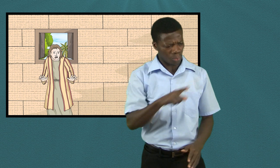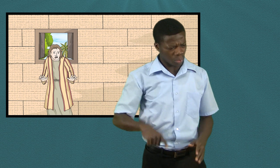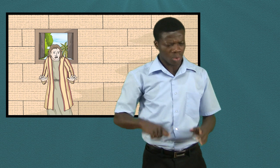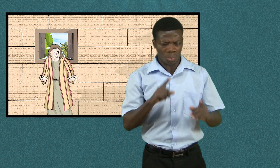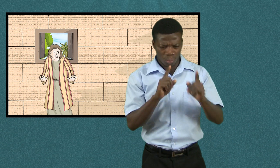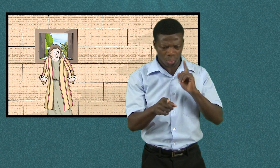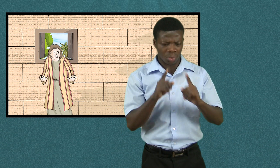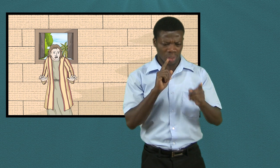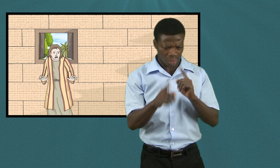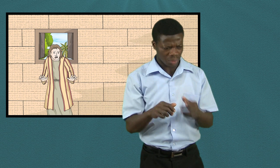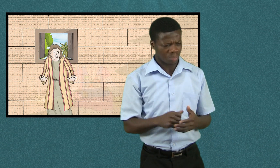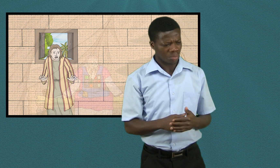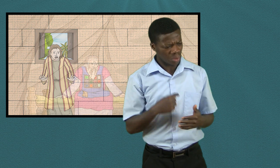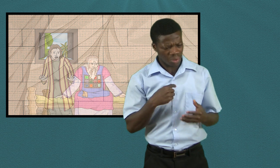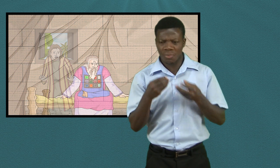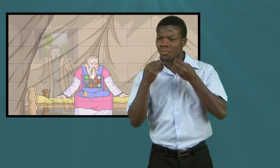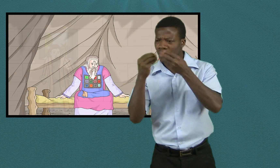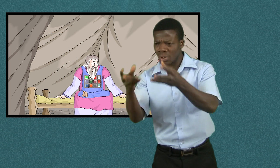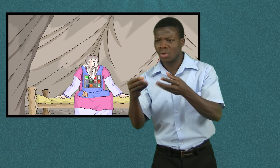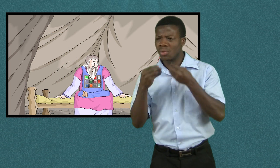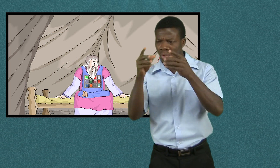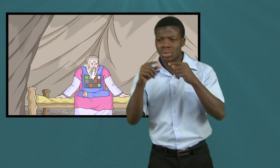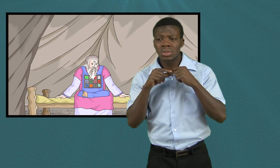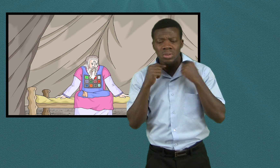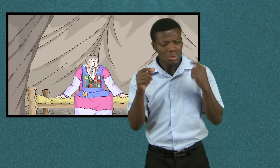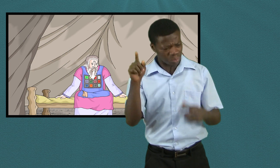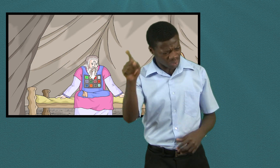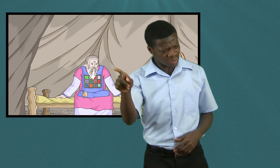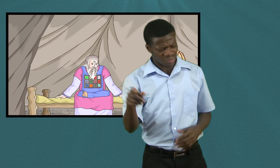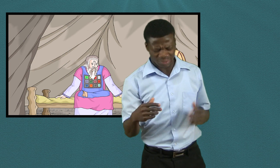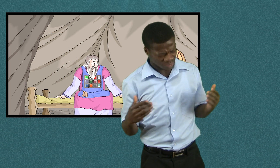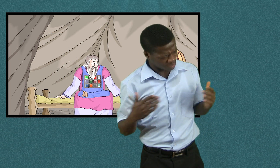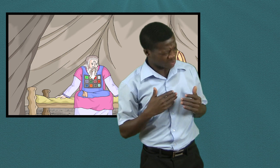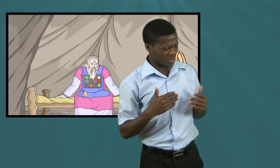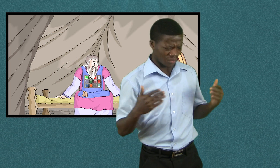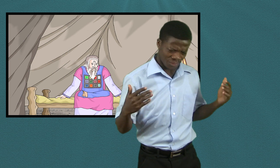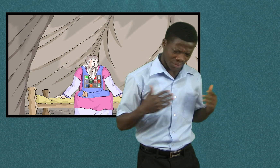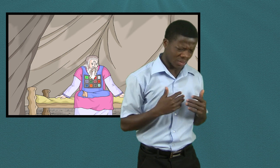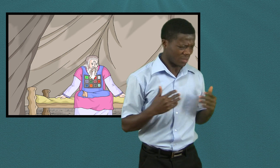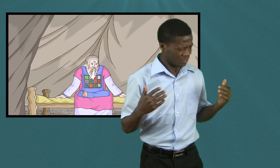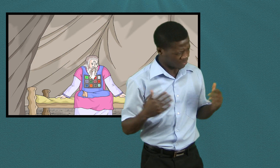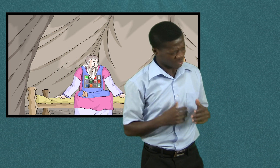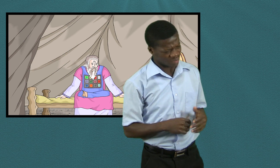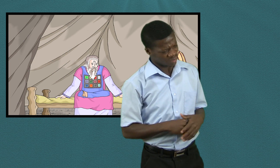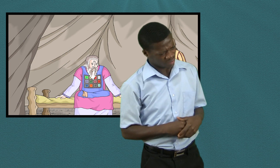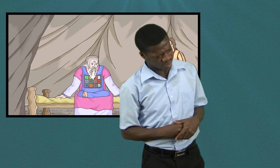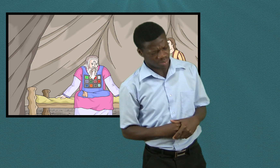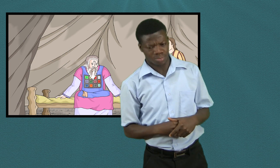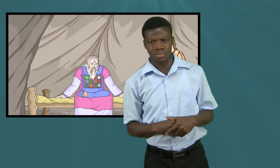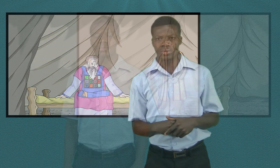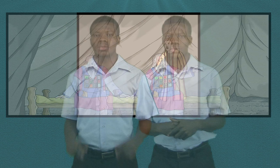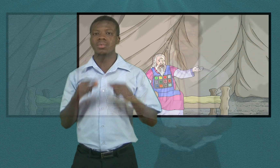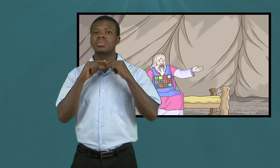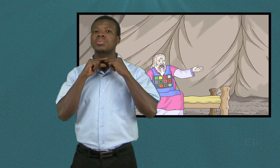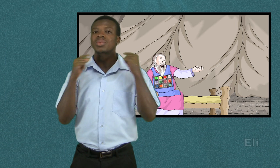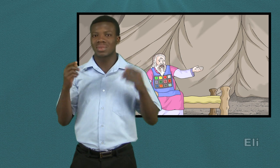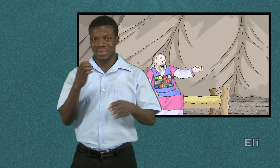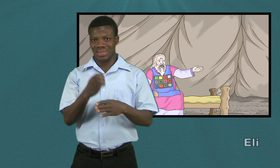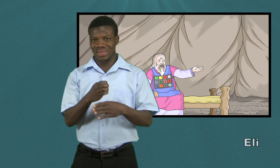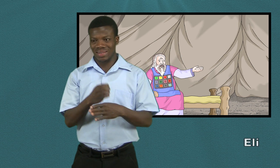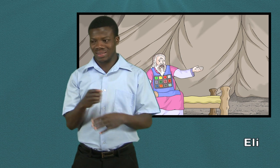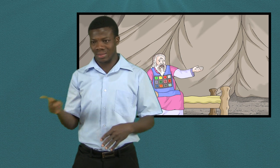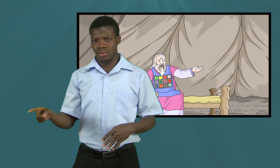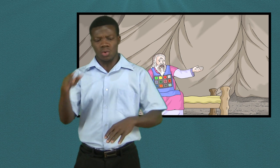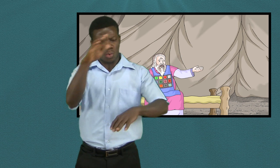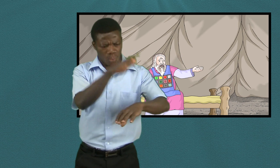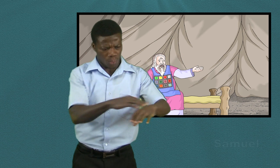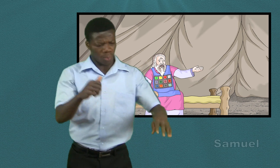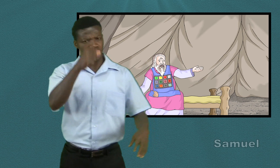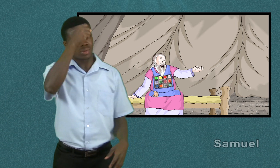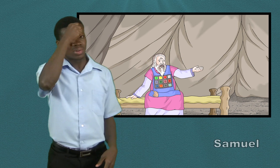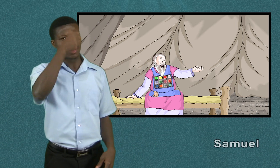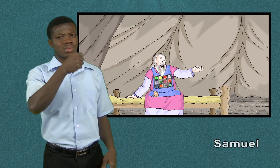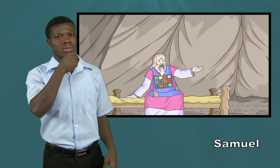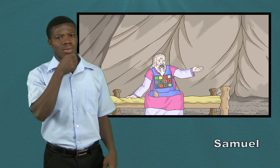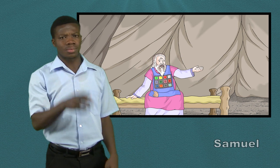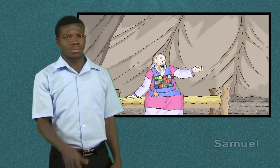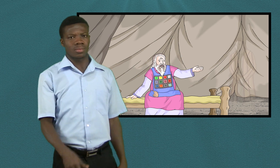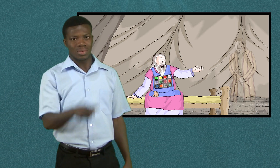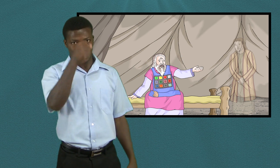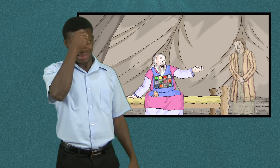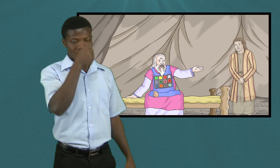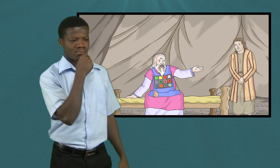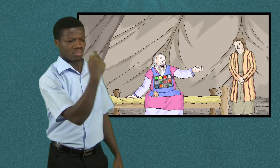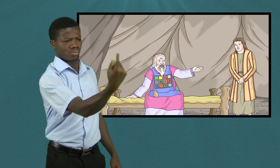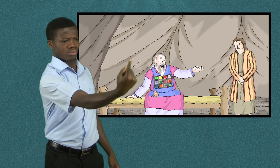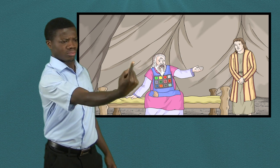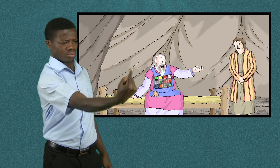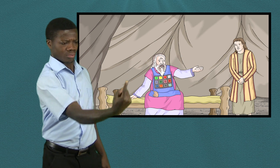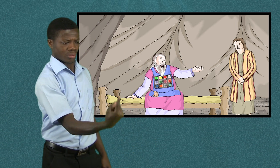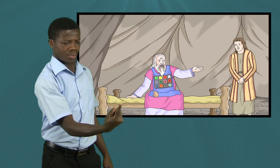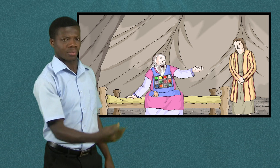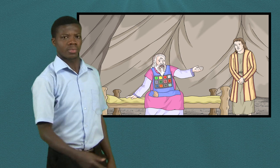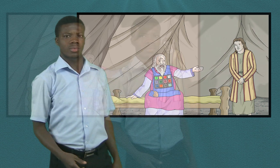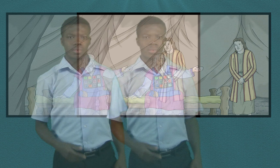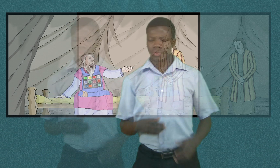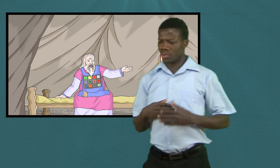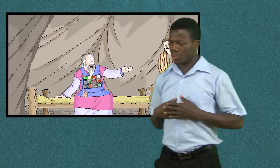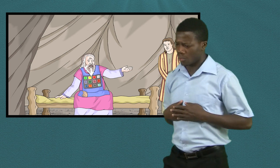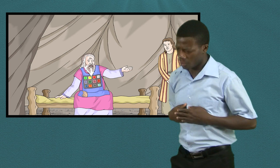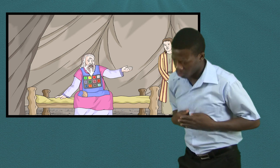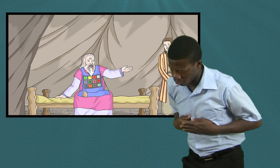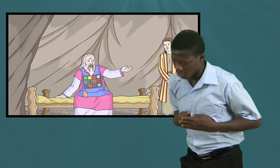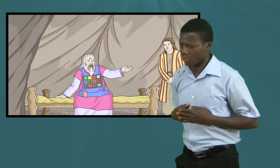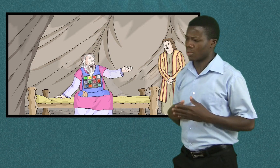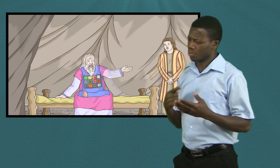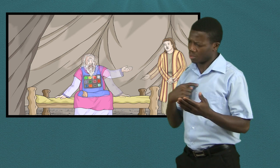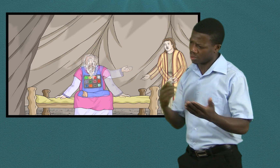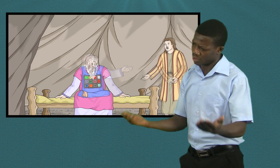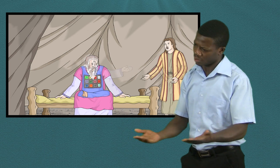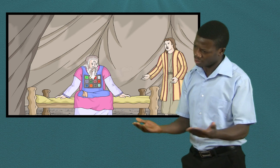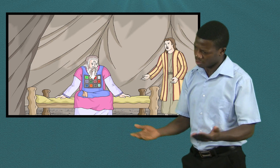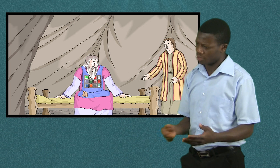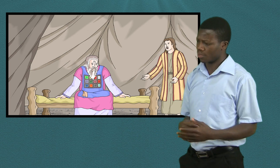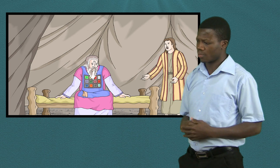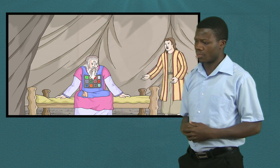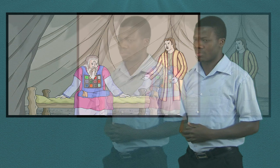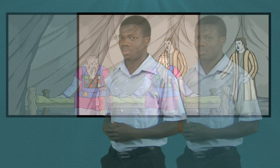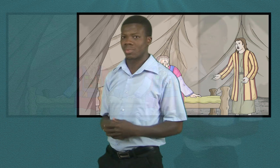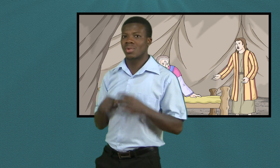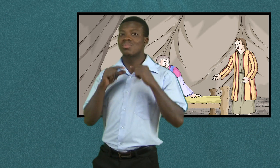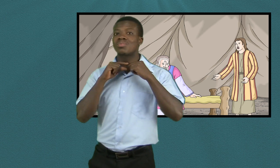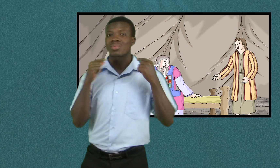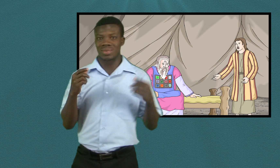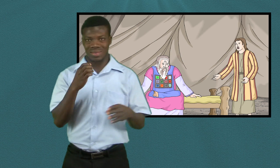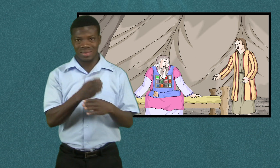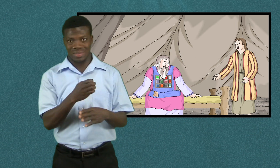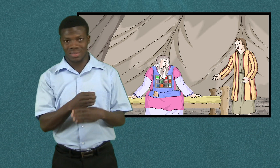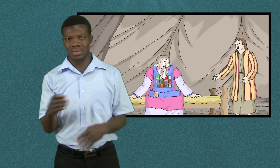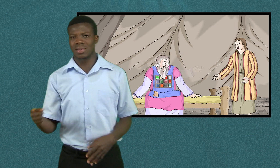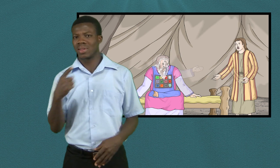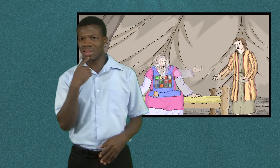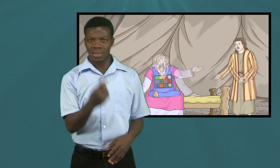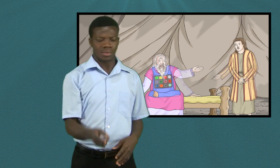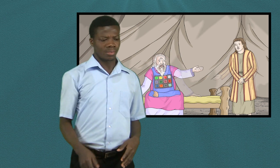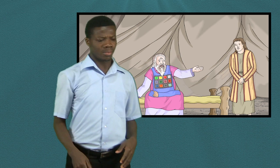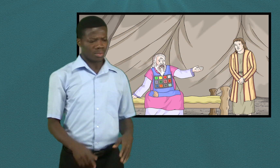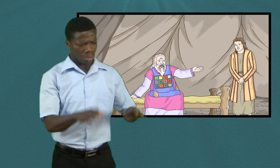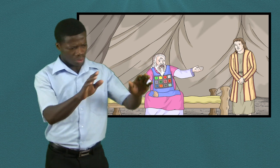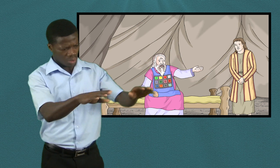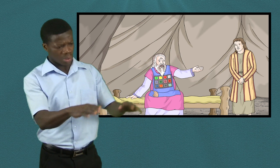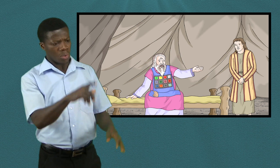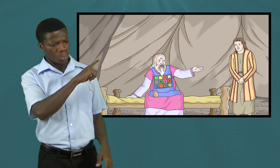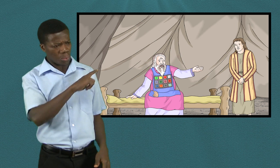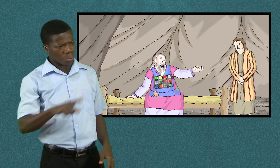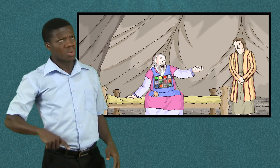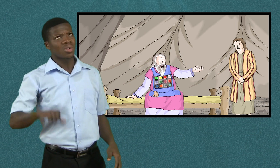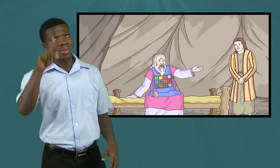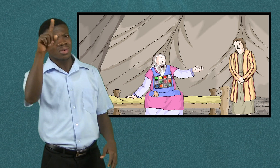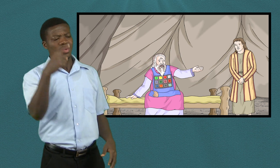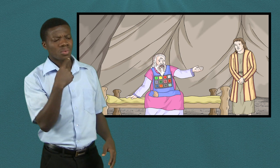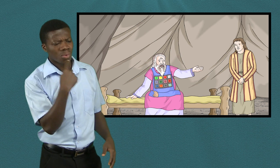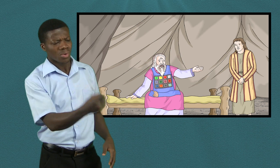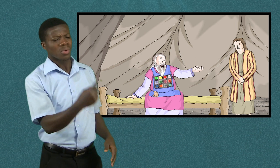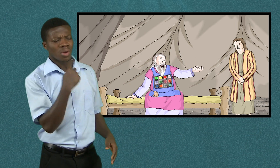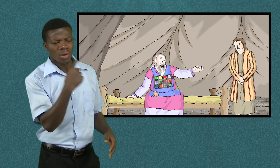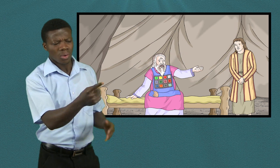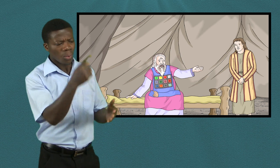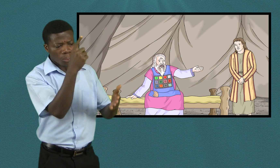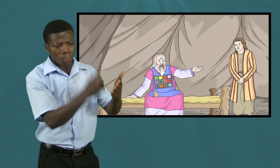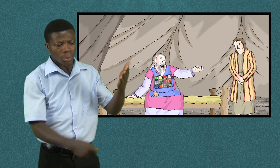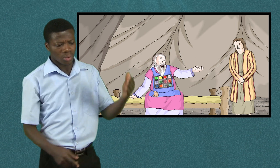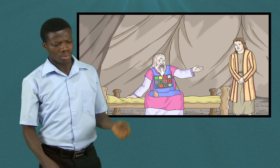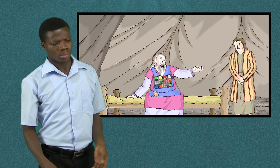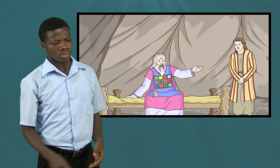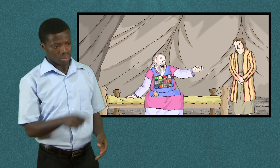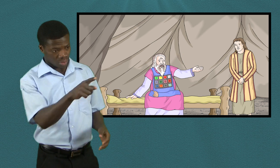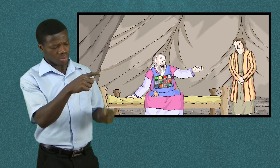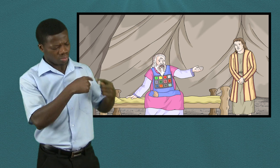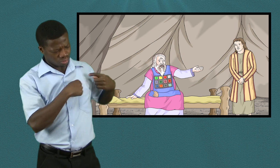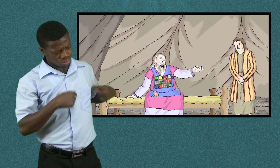He was afraid to tell Eli the vision, but Eli called to him and said, “Samuel, my son.” “Here I am,” answered Samuel.